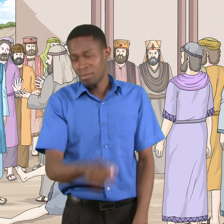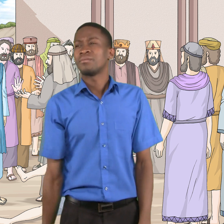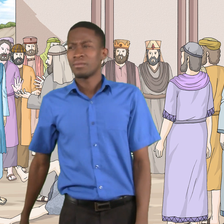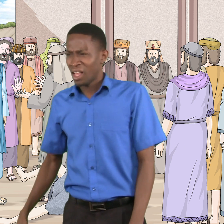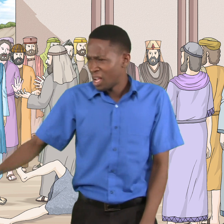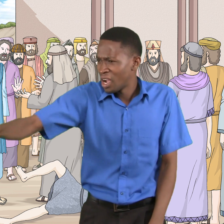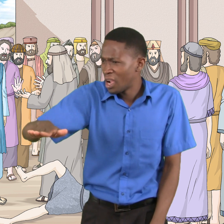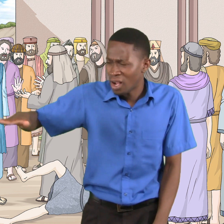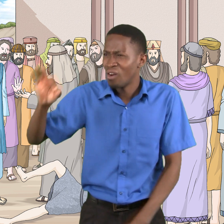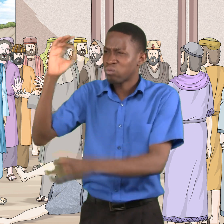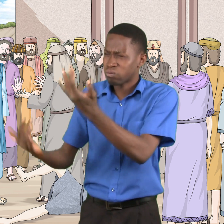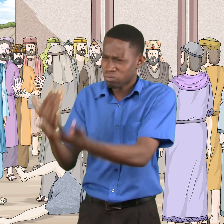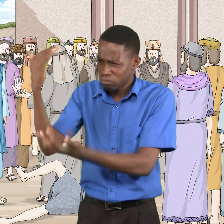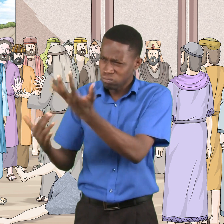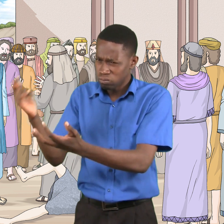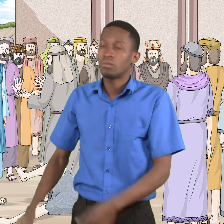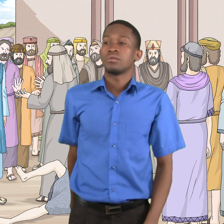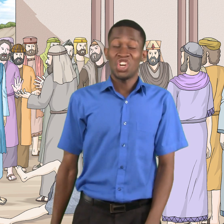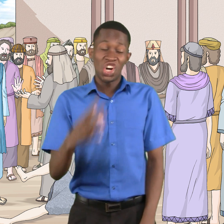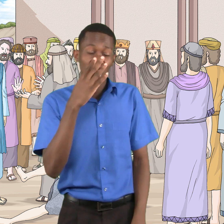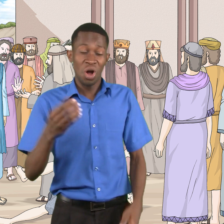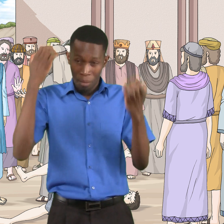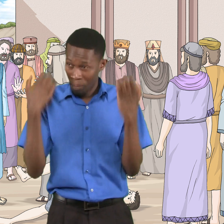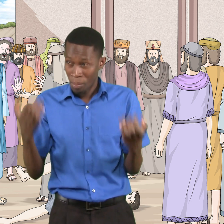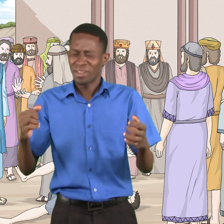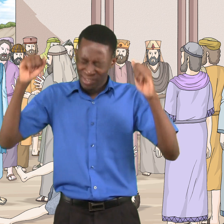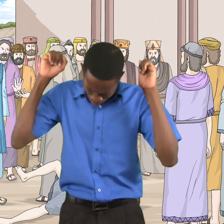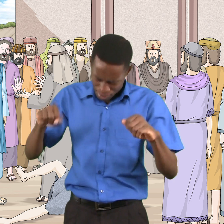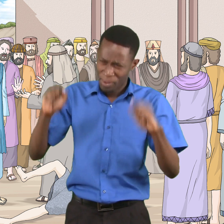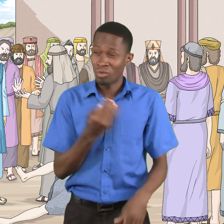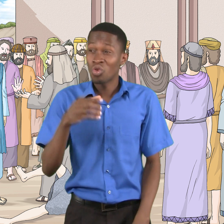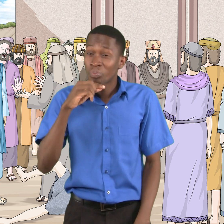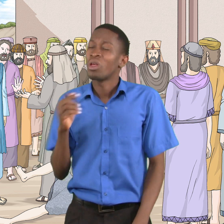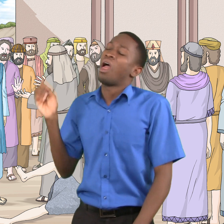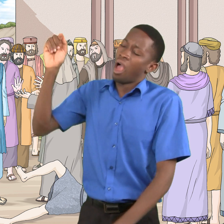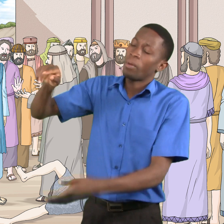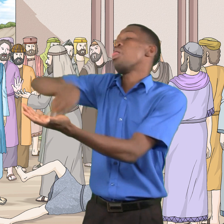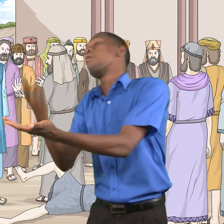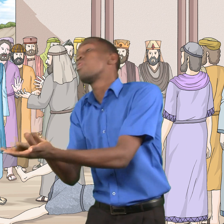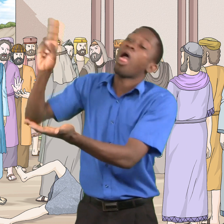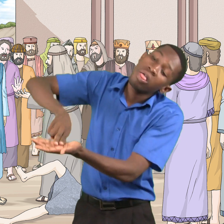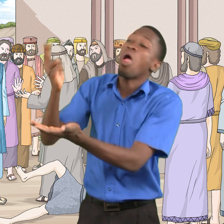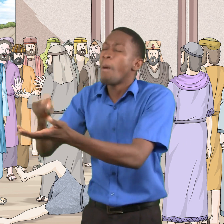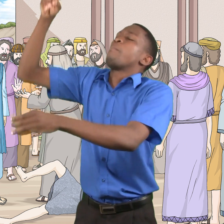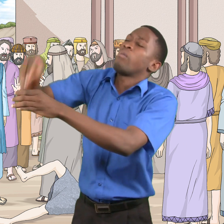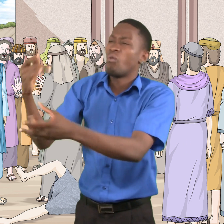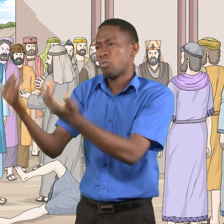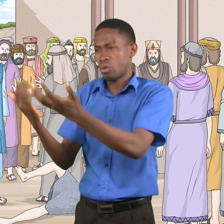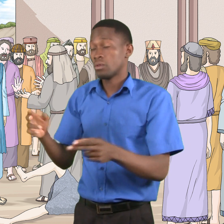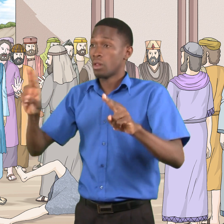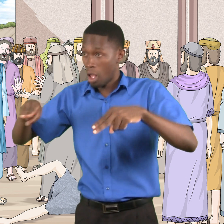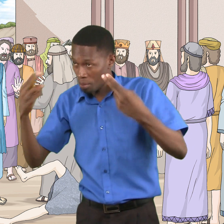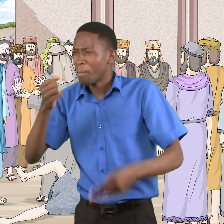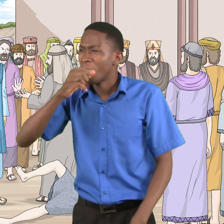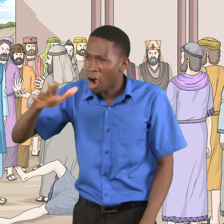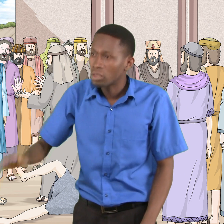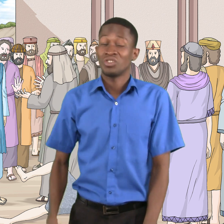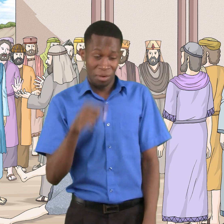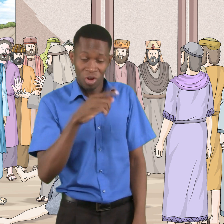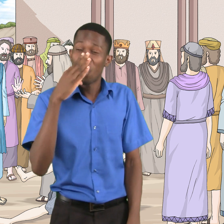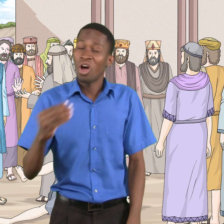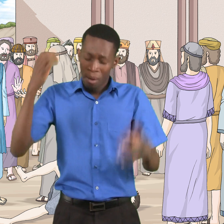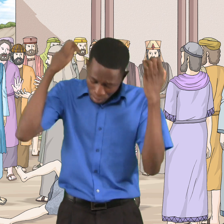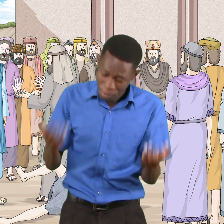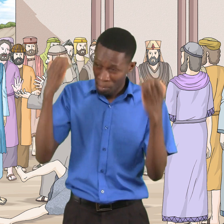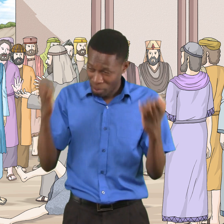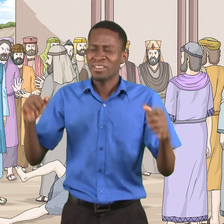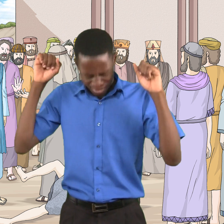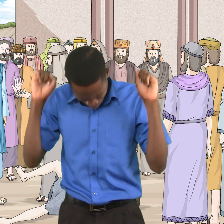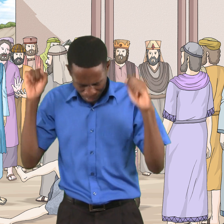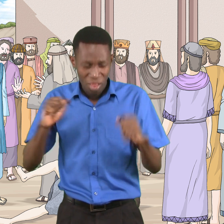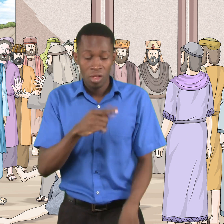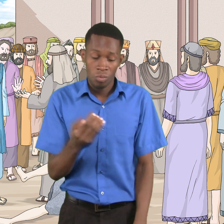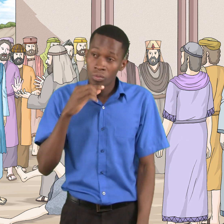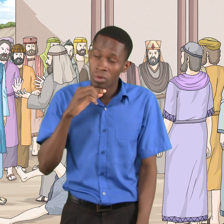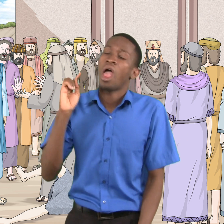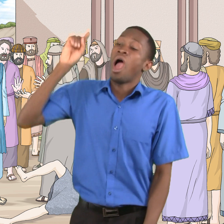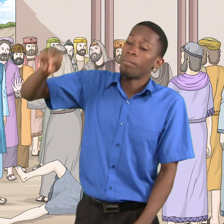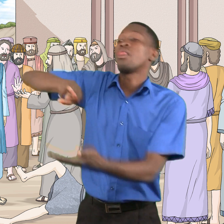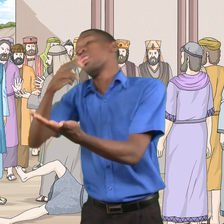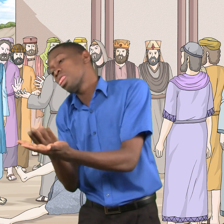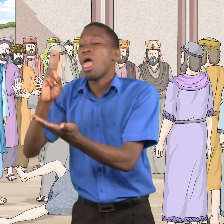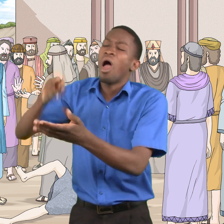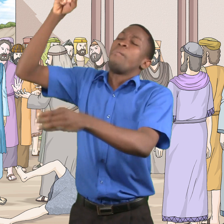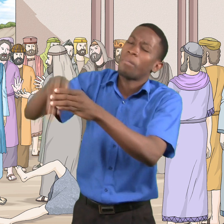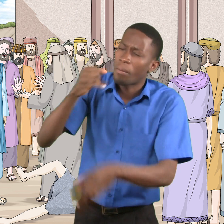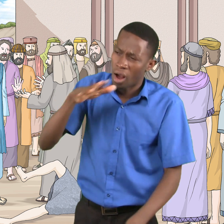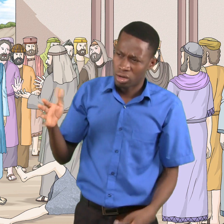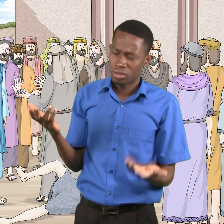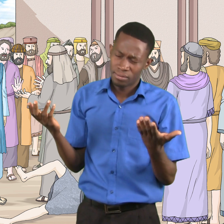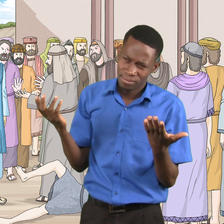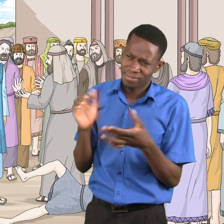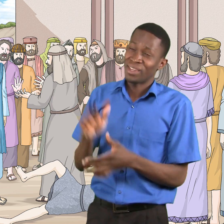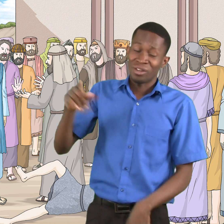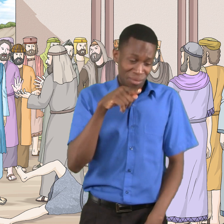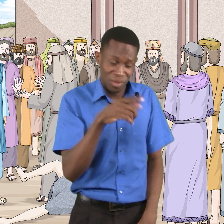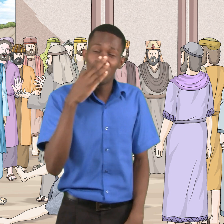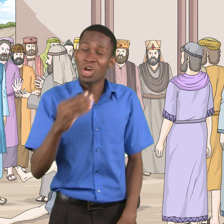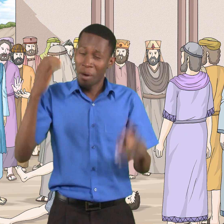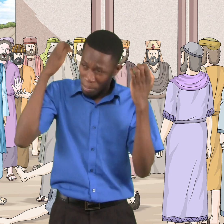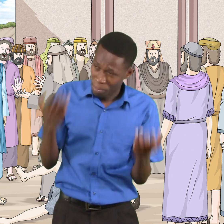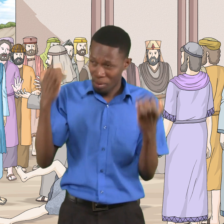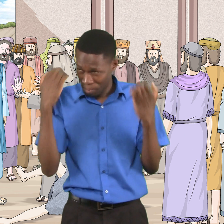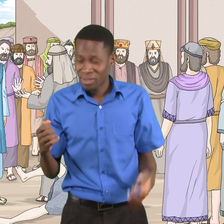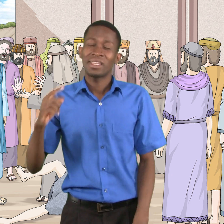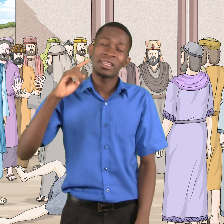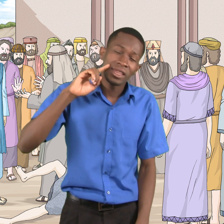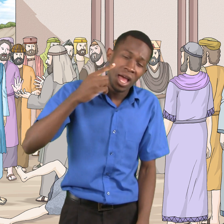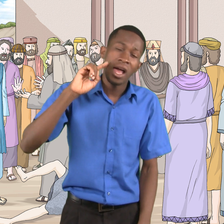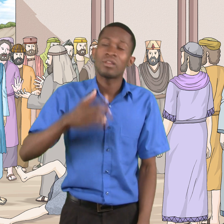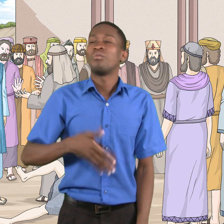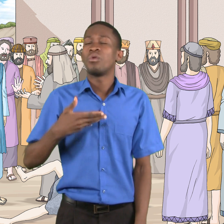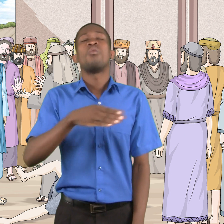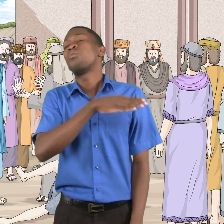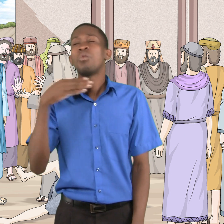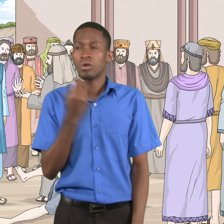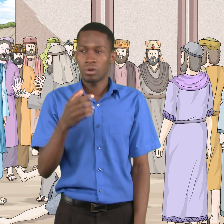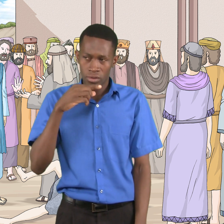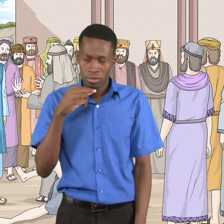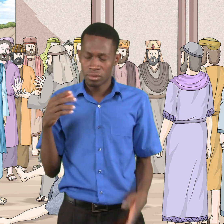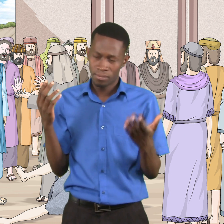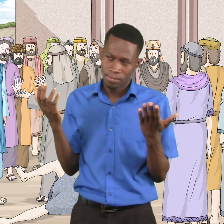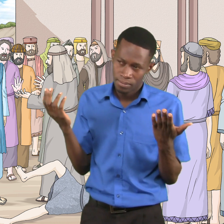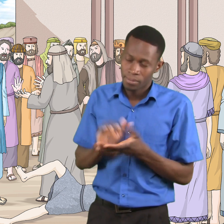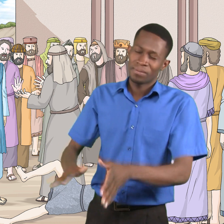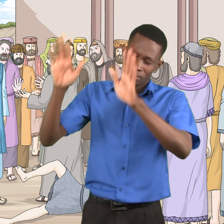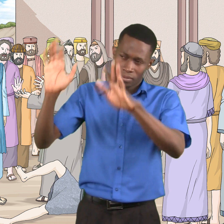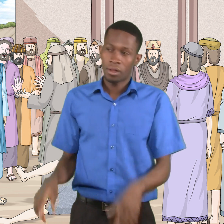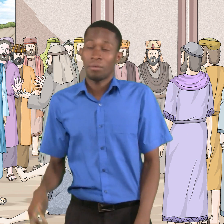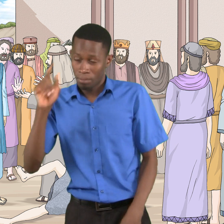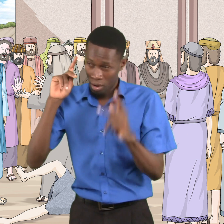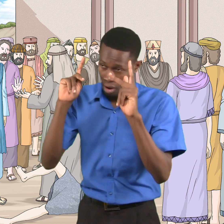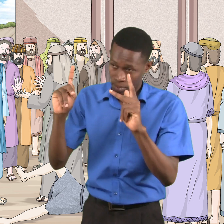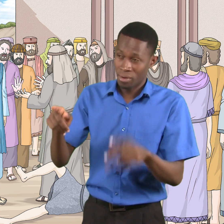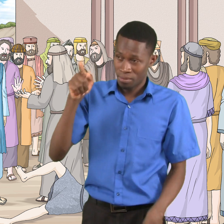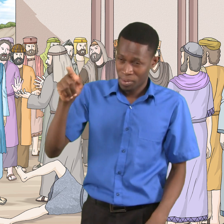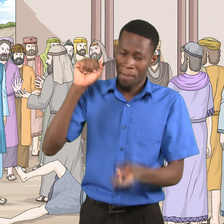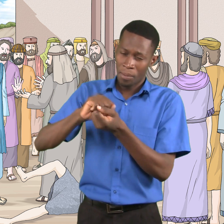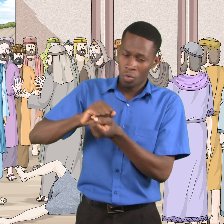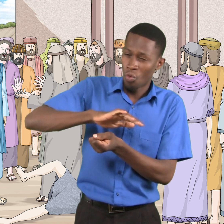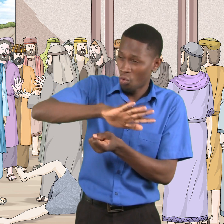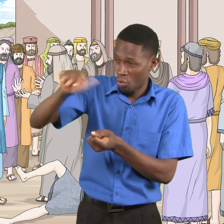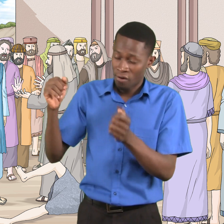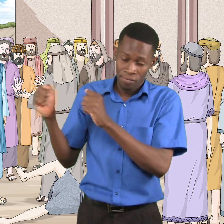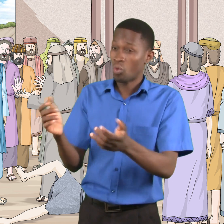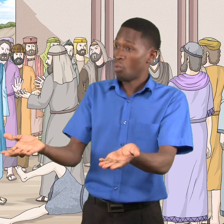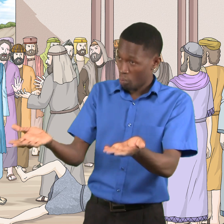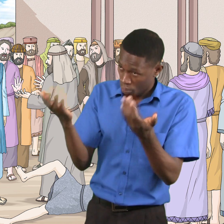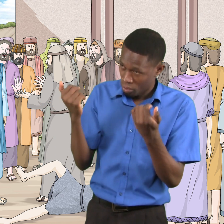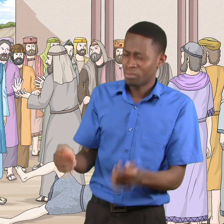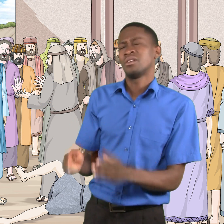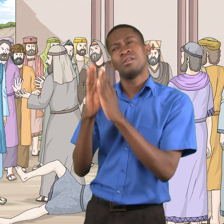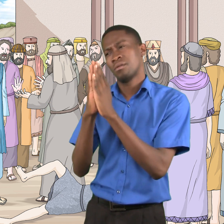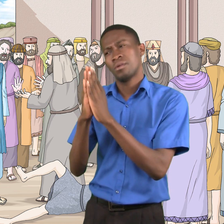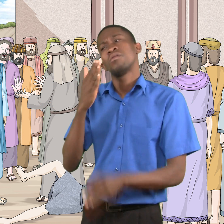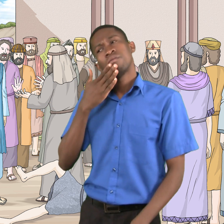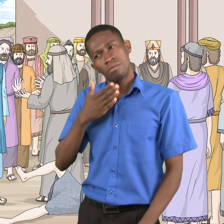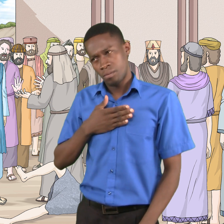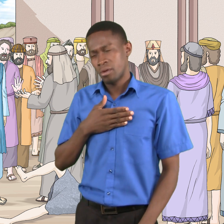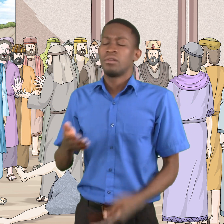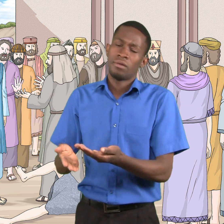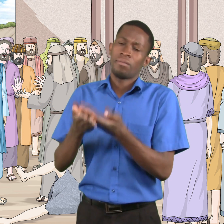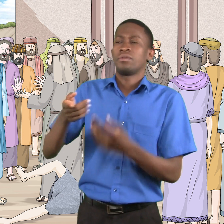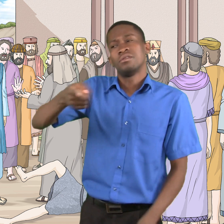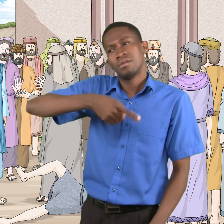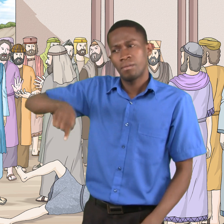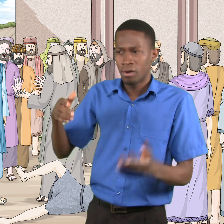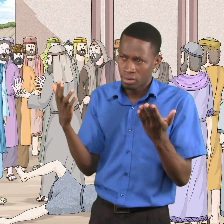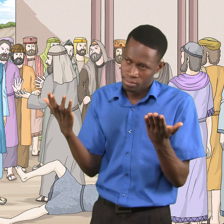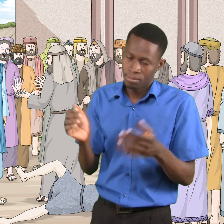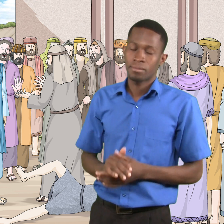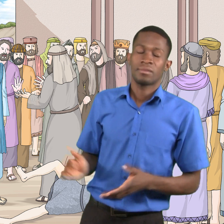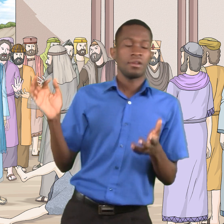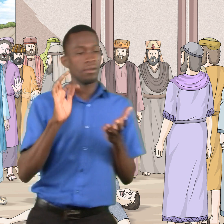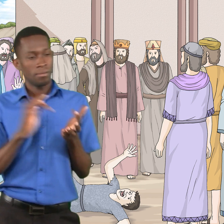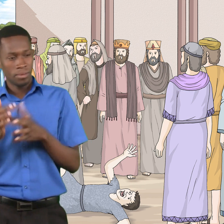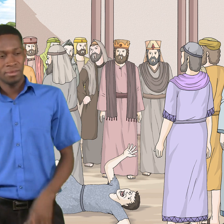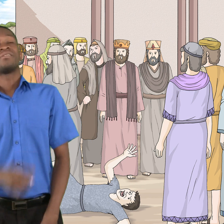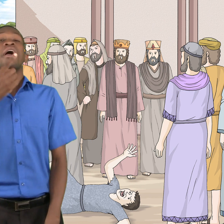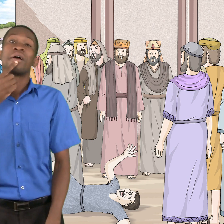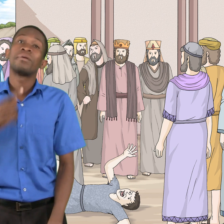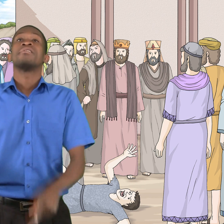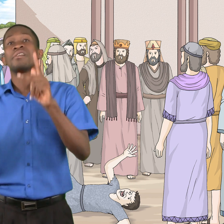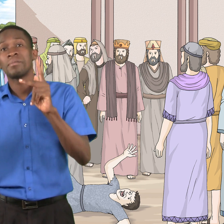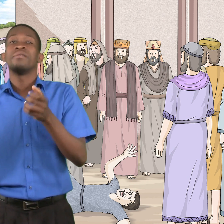“It often throws him into the fire or into the water, trying to kill him. But if You can do anything, have compassion on us and help us.” “If You can?” echoed Jesus.